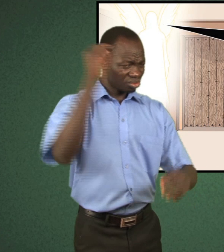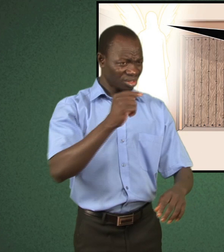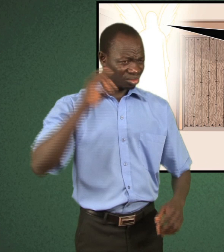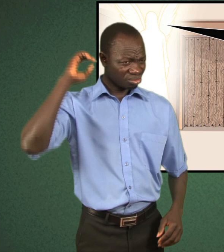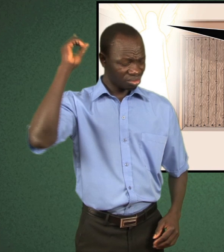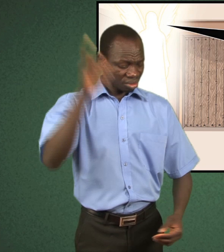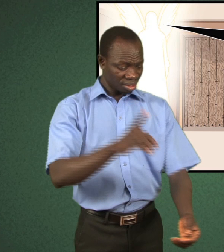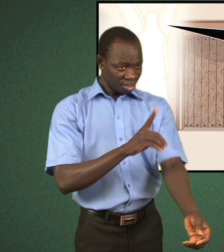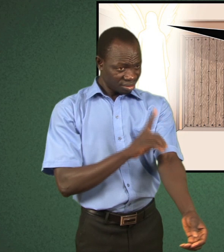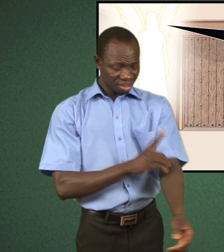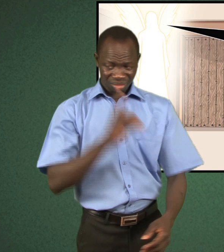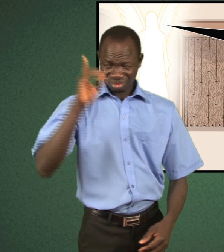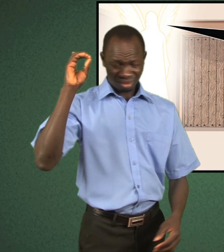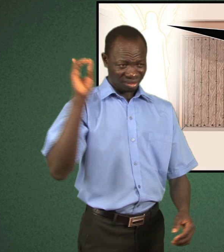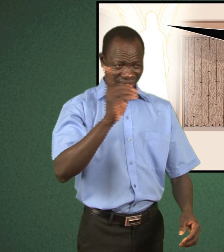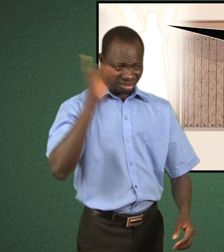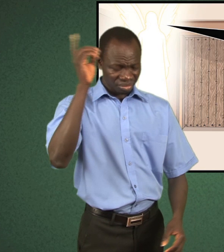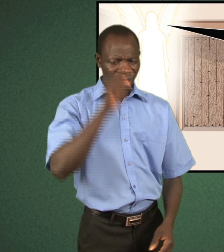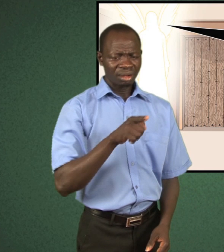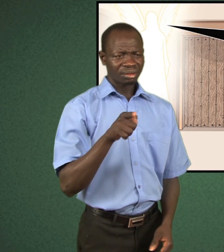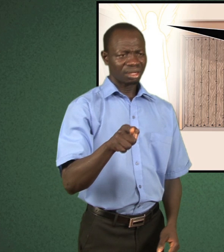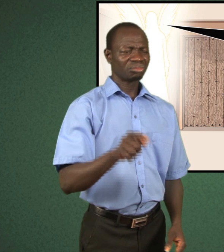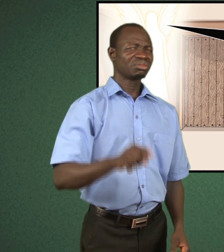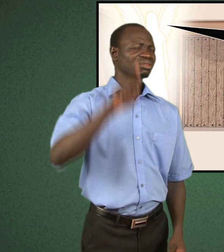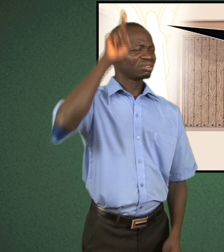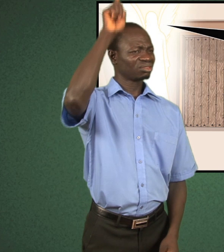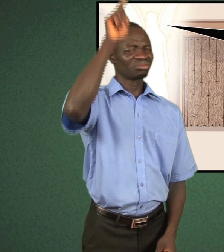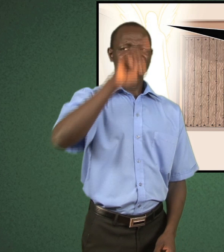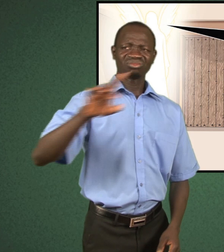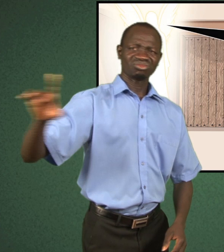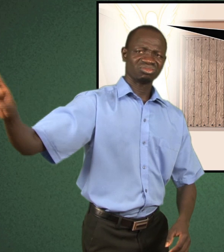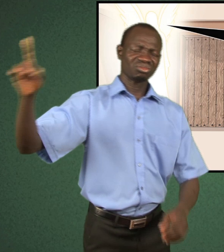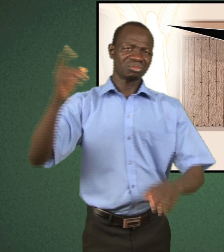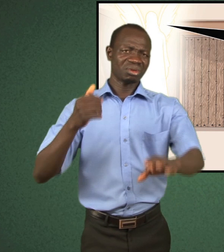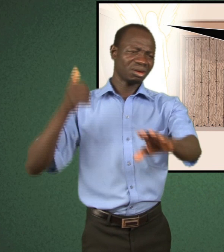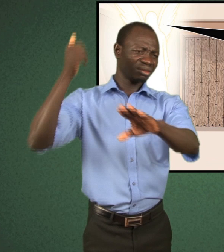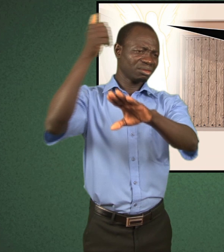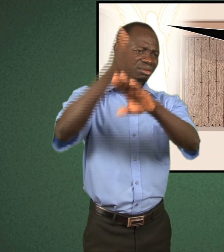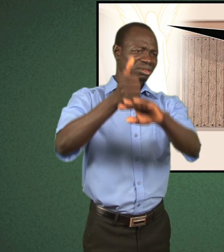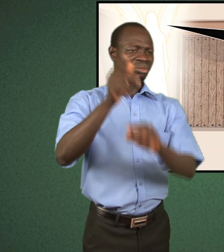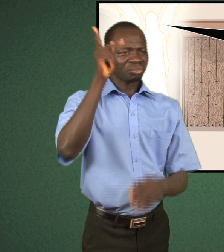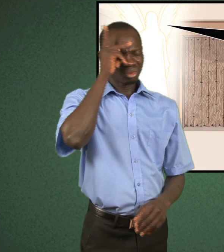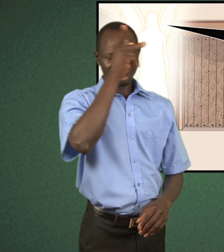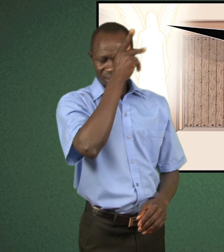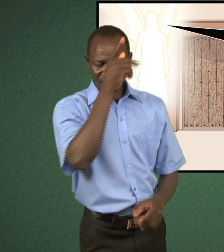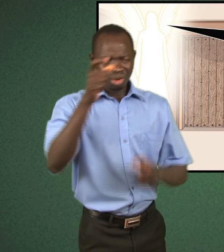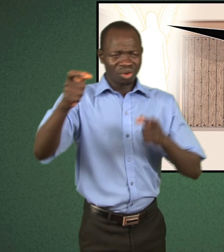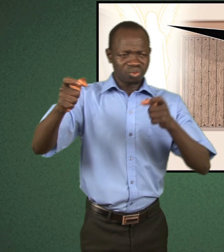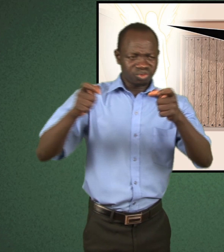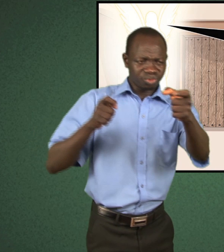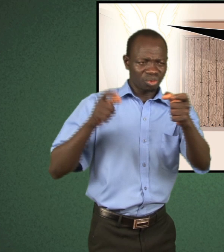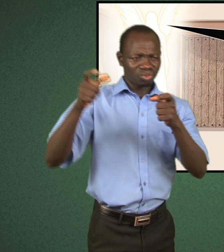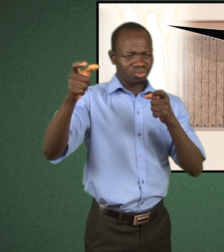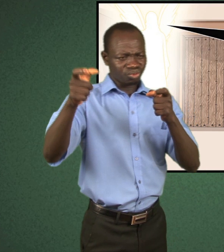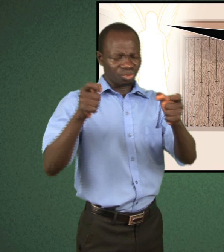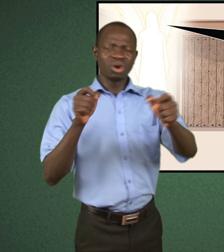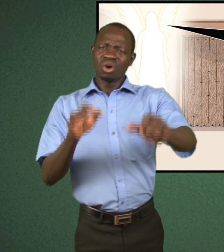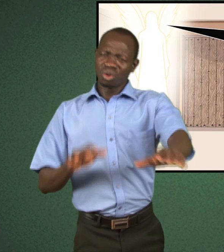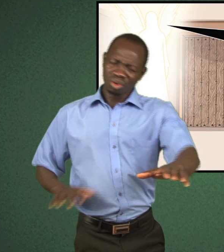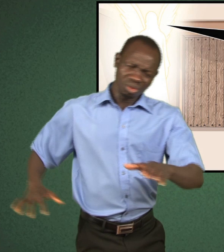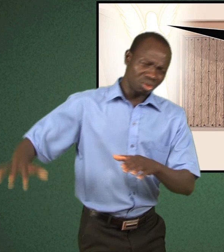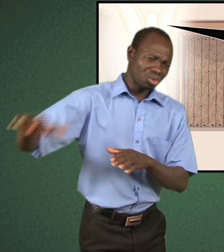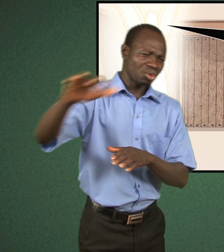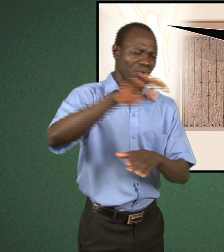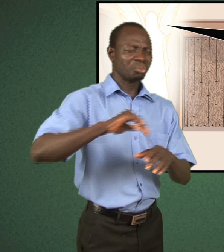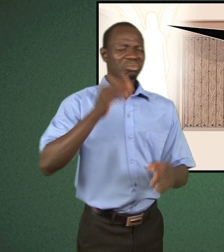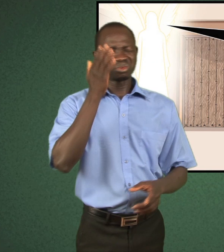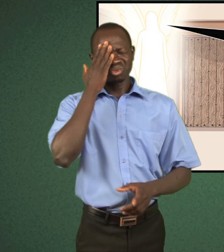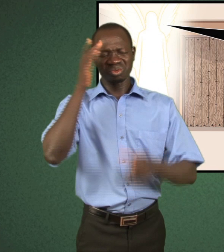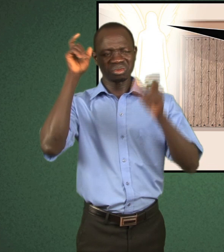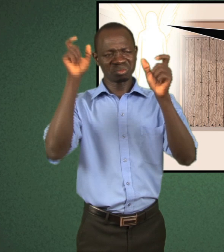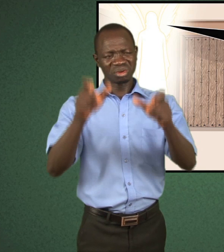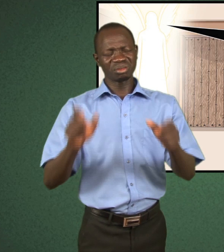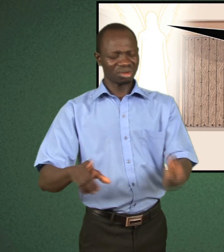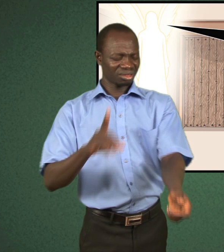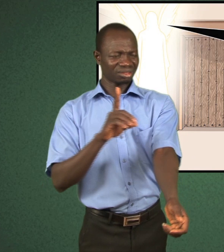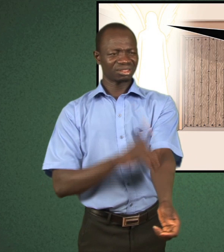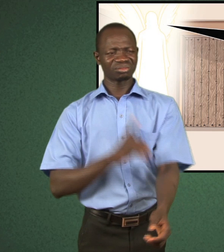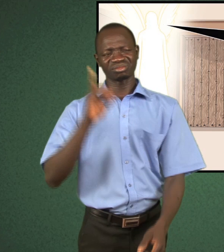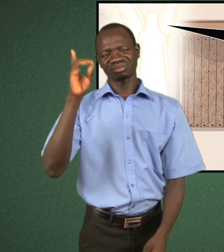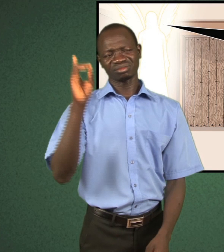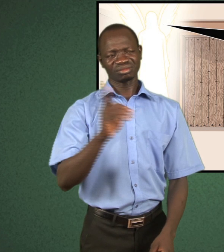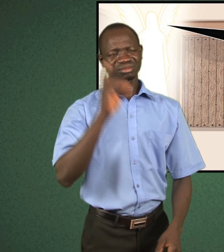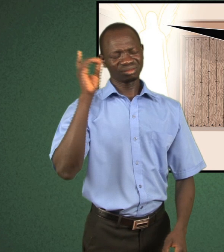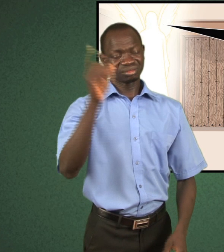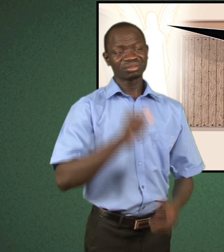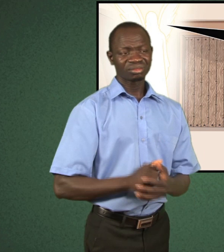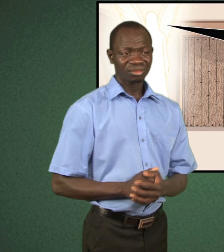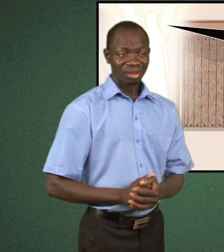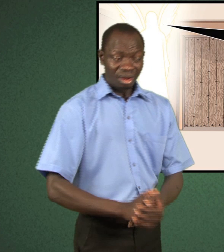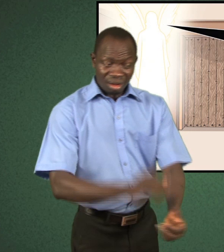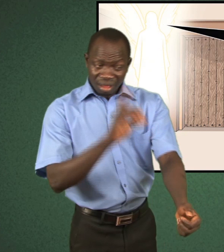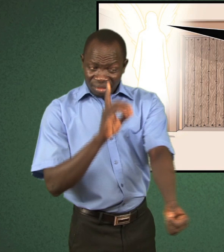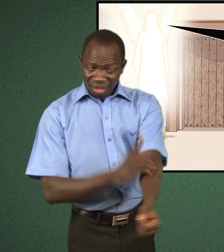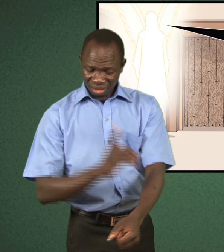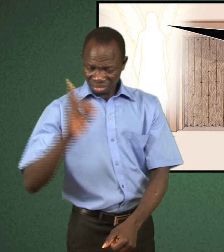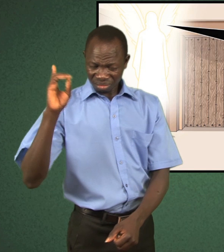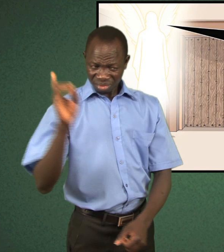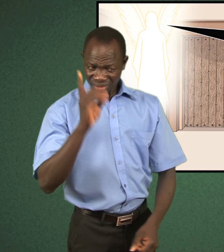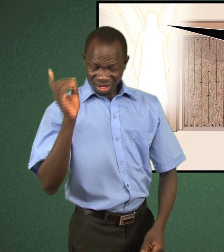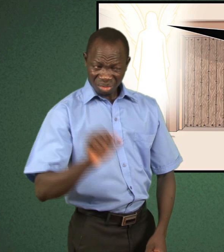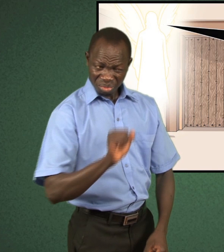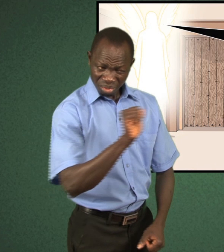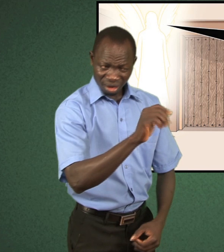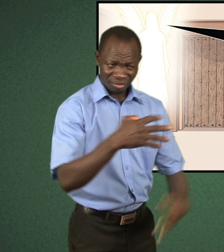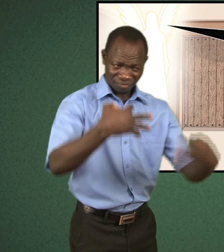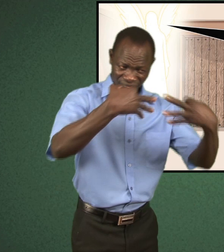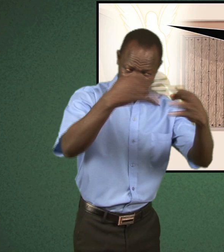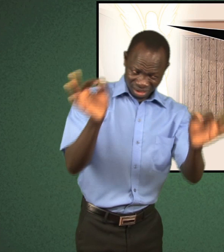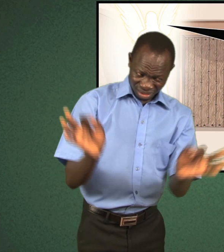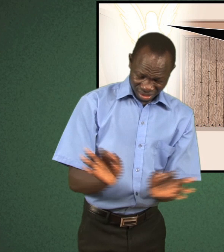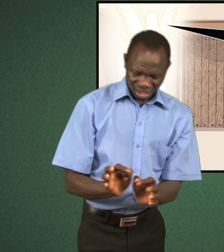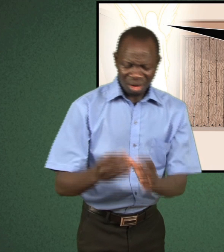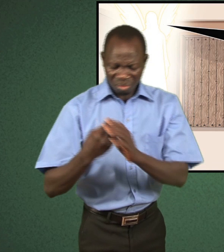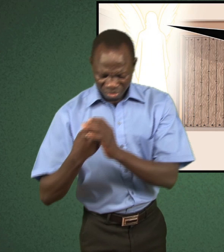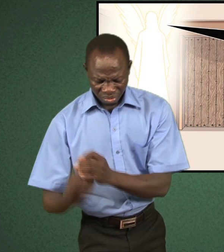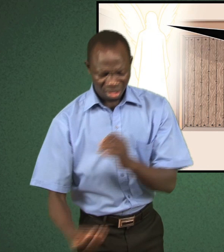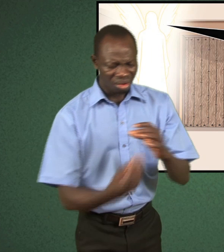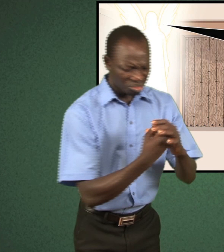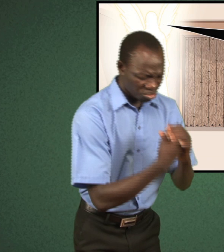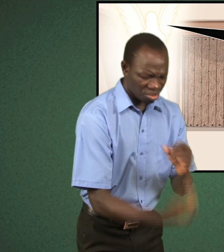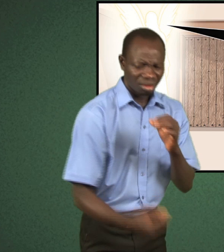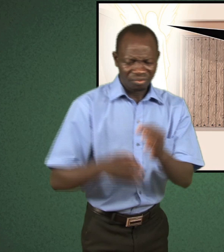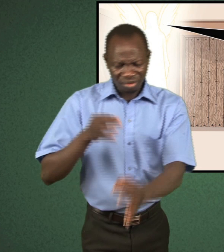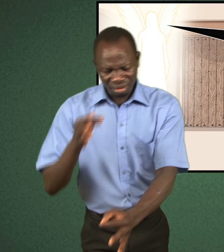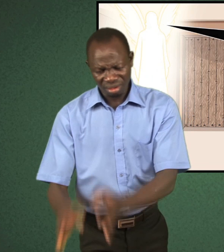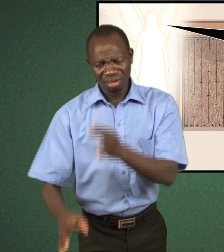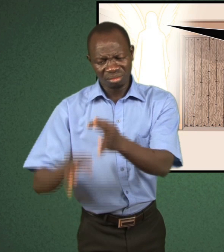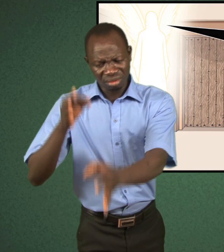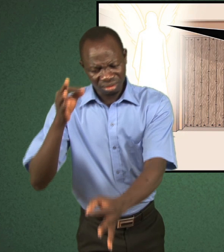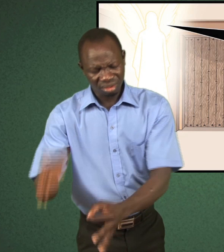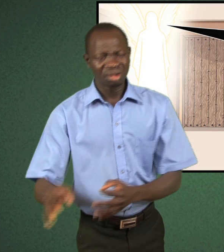He will be great and will be called the Son of the Most High.